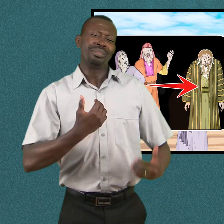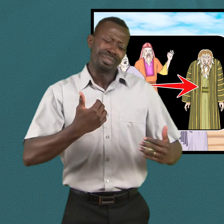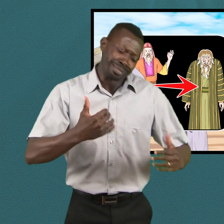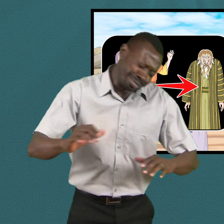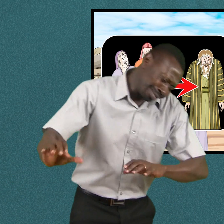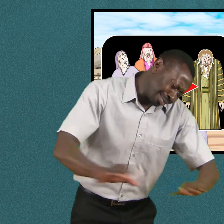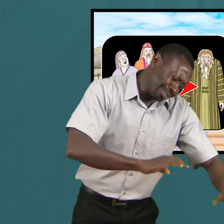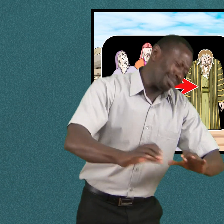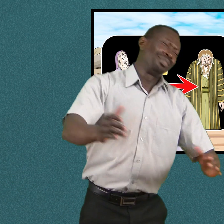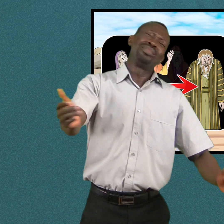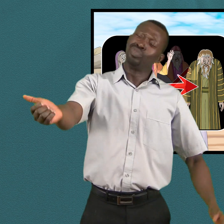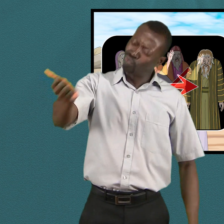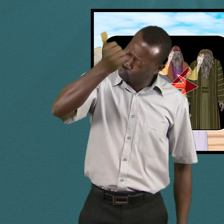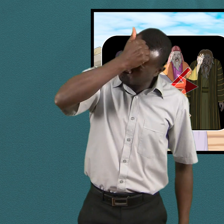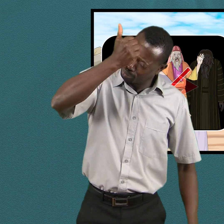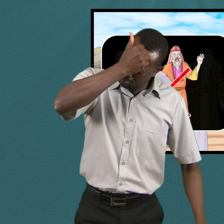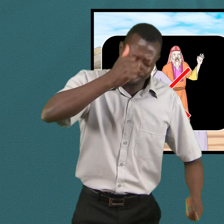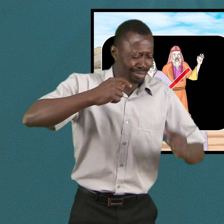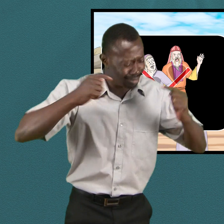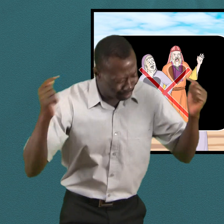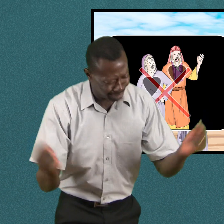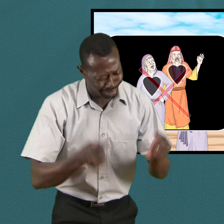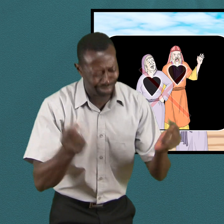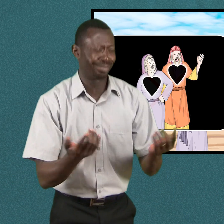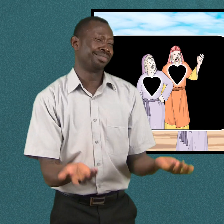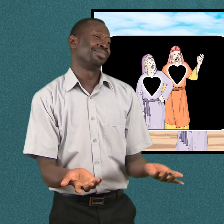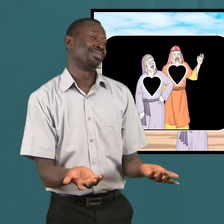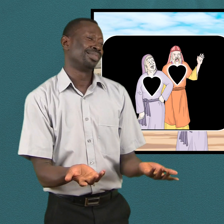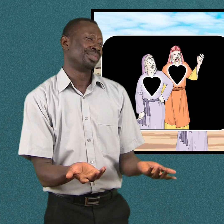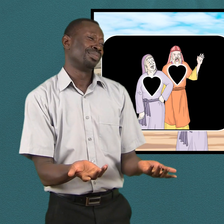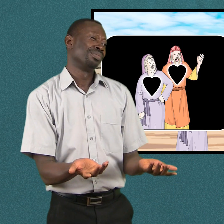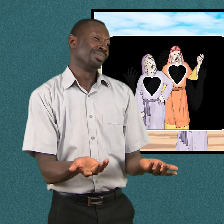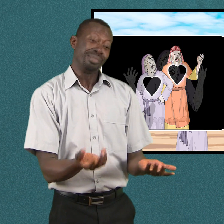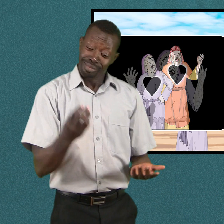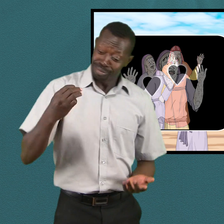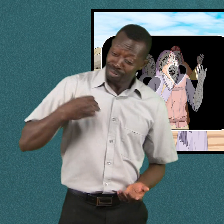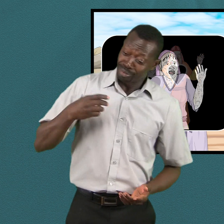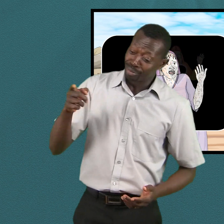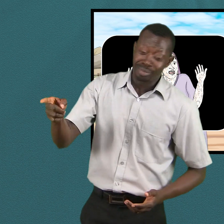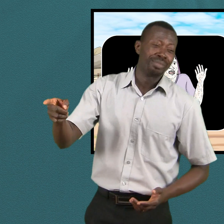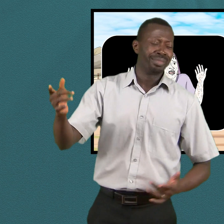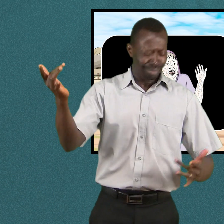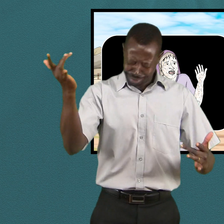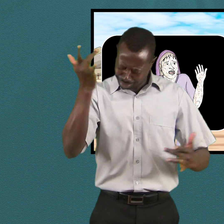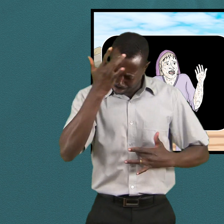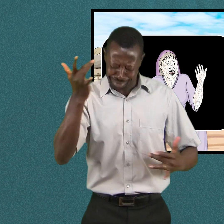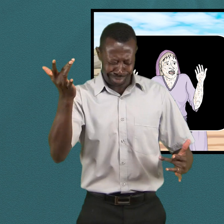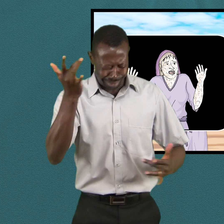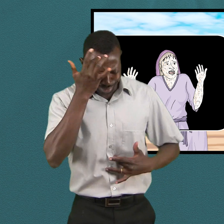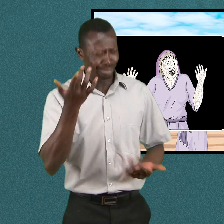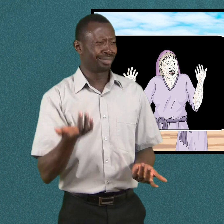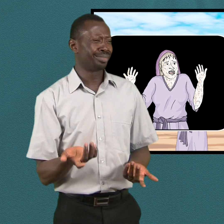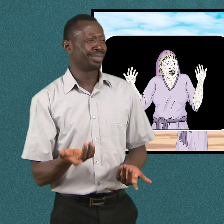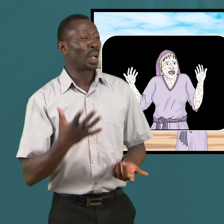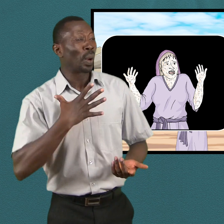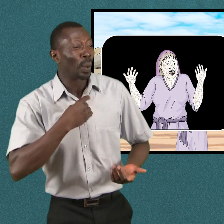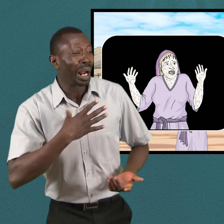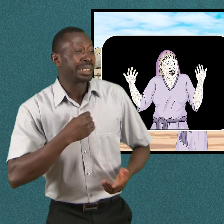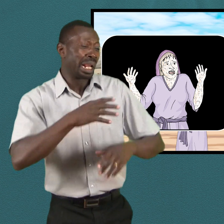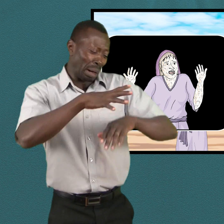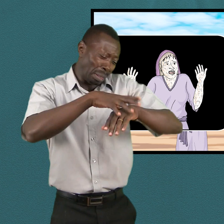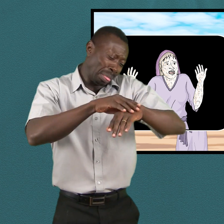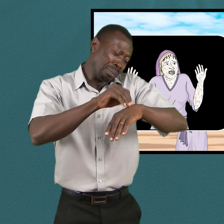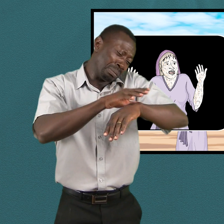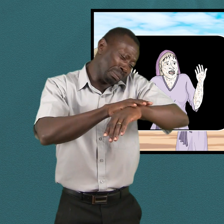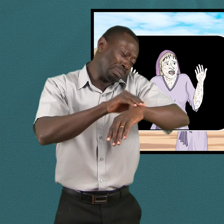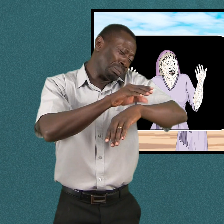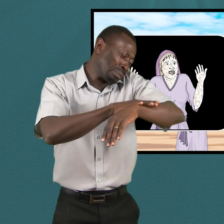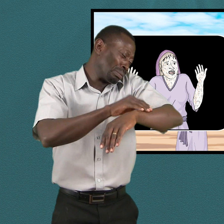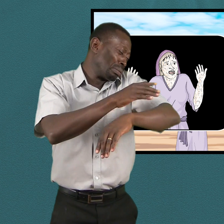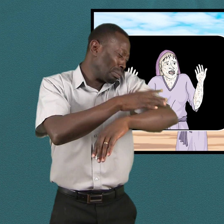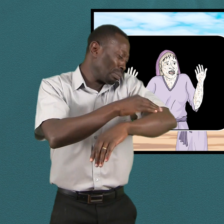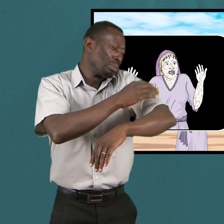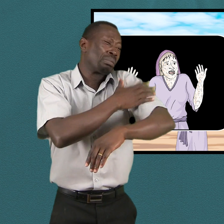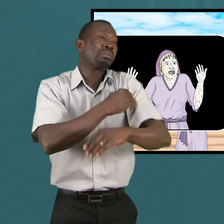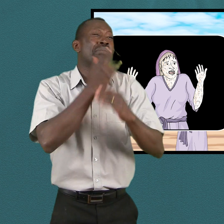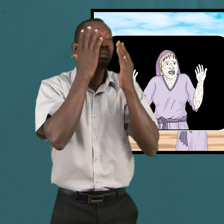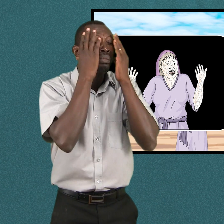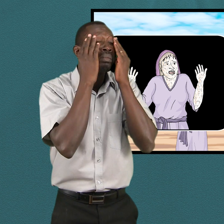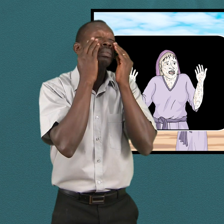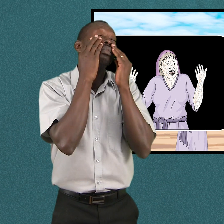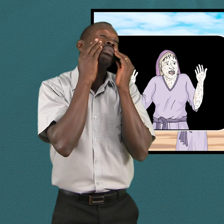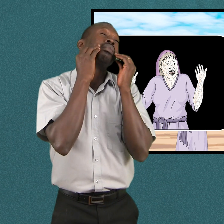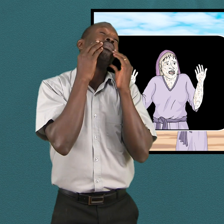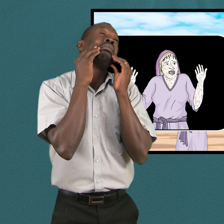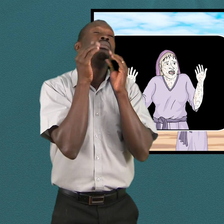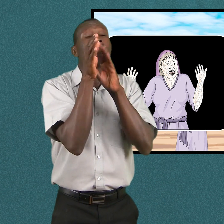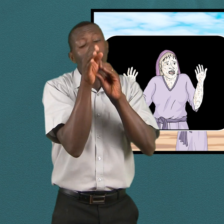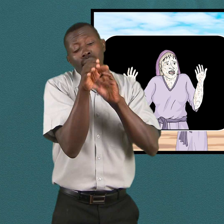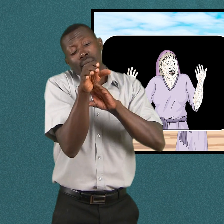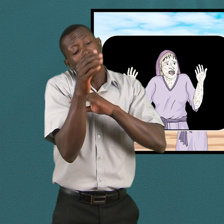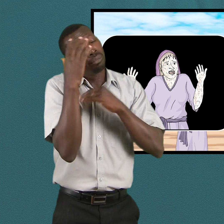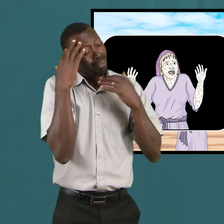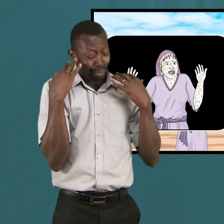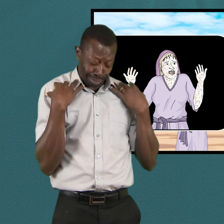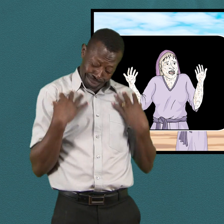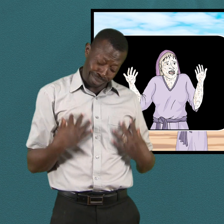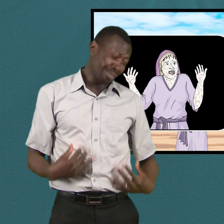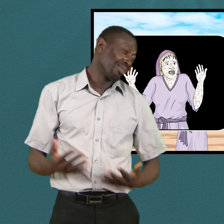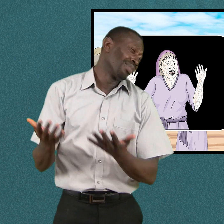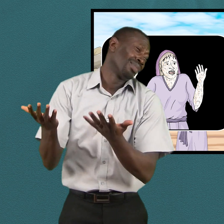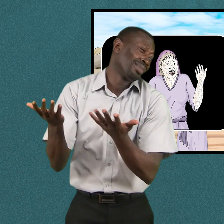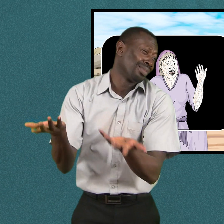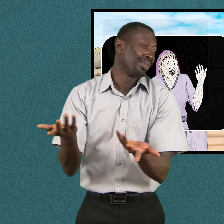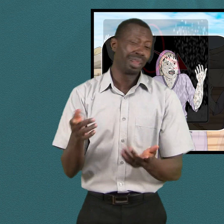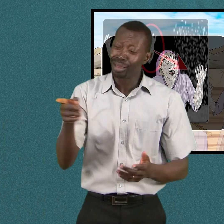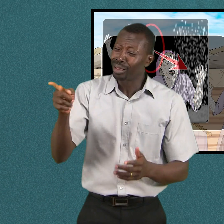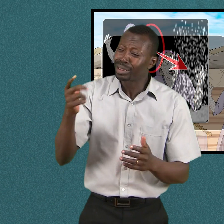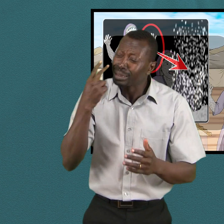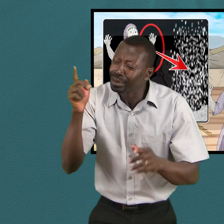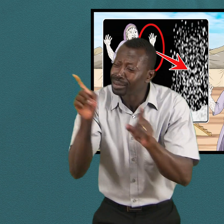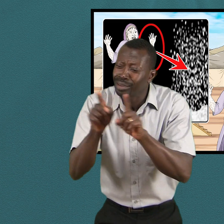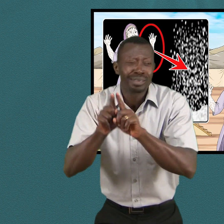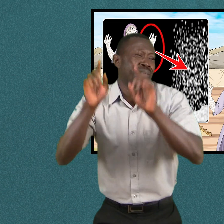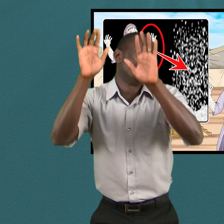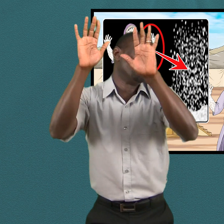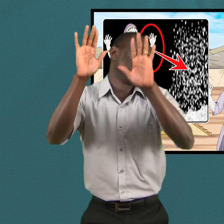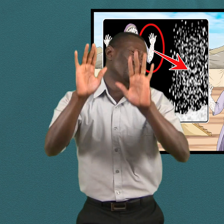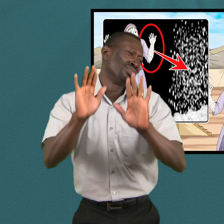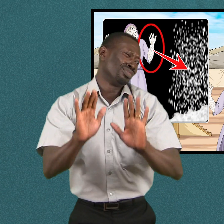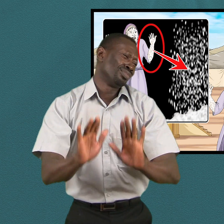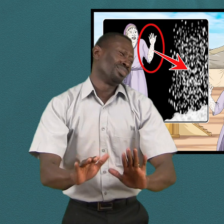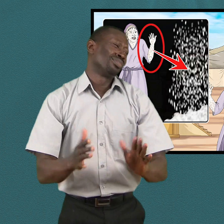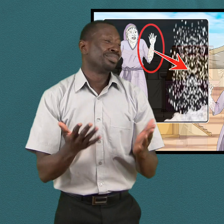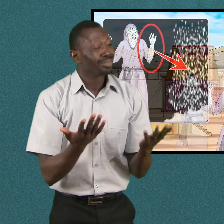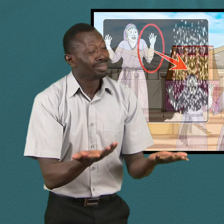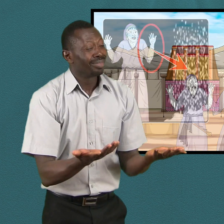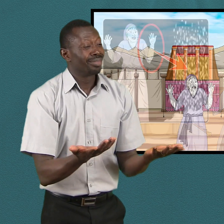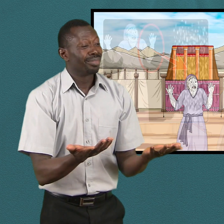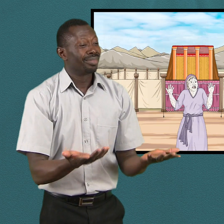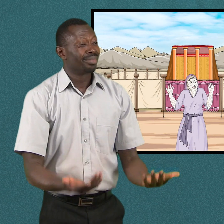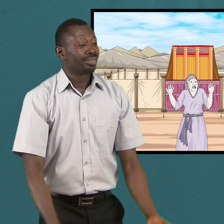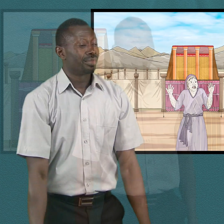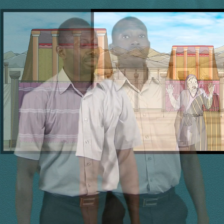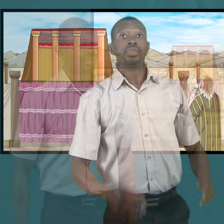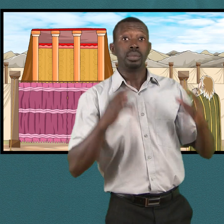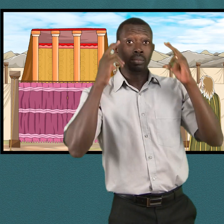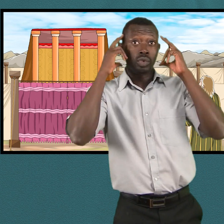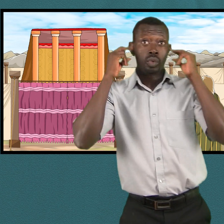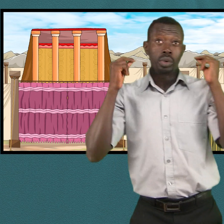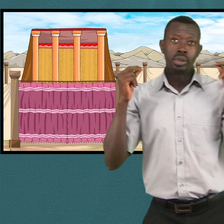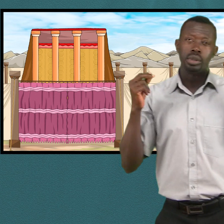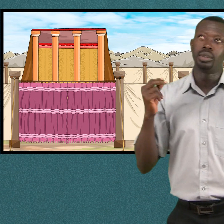Please do not let her be like a stillborn infant whose flesh is half consumed when he comes out of his mother’s womb.”